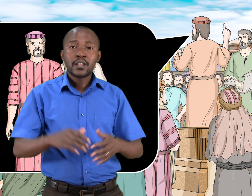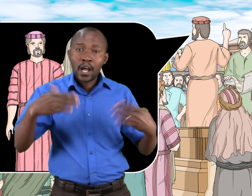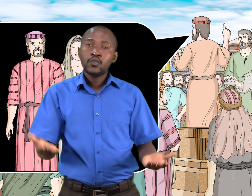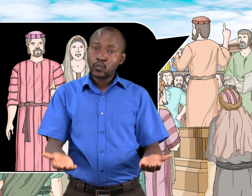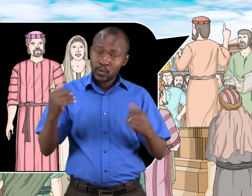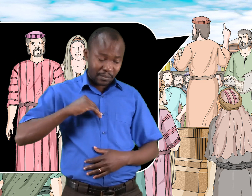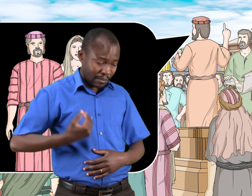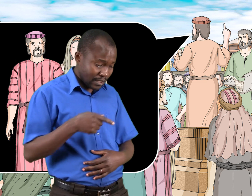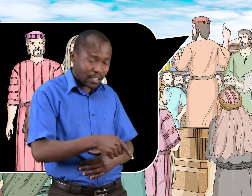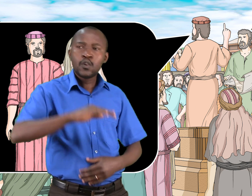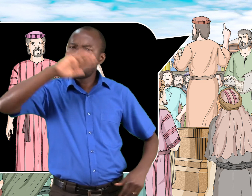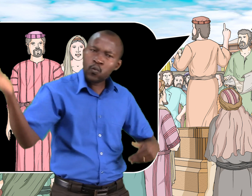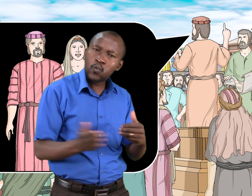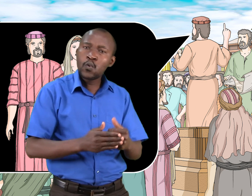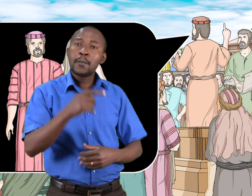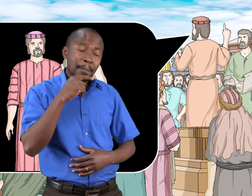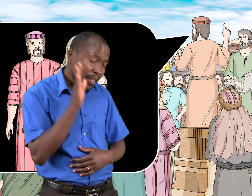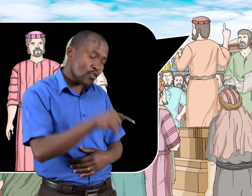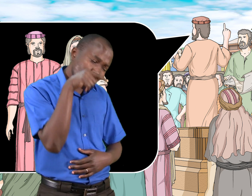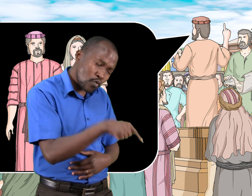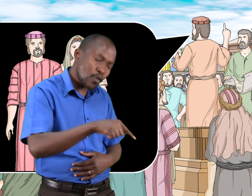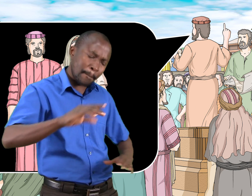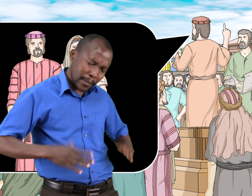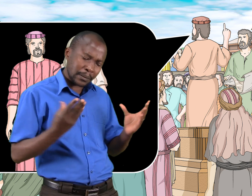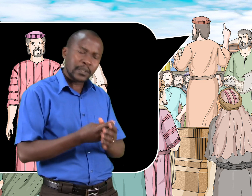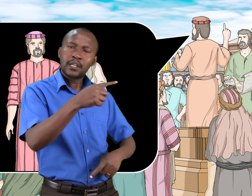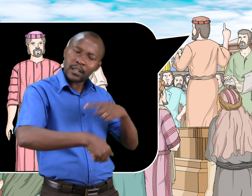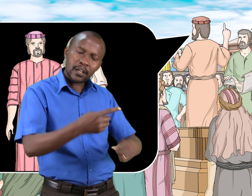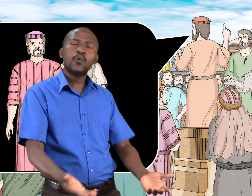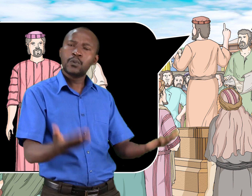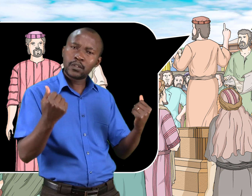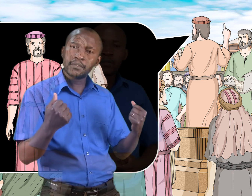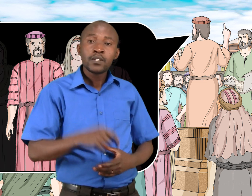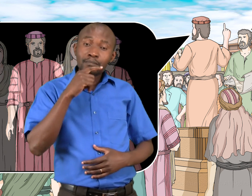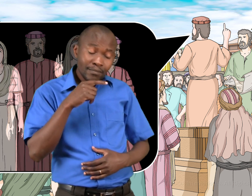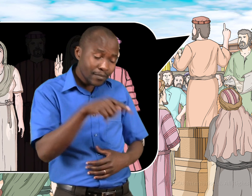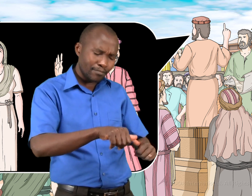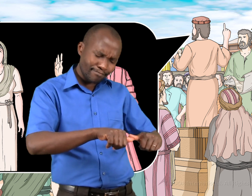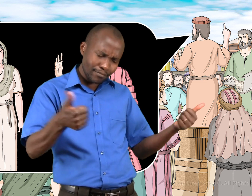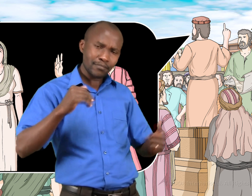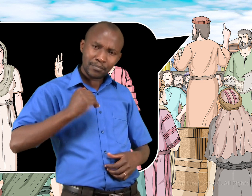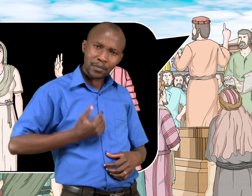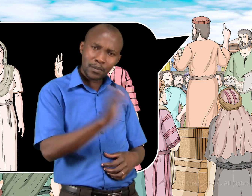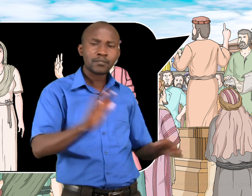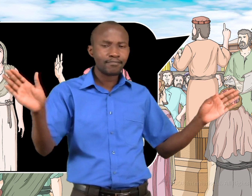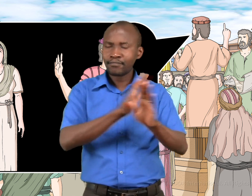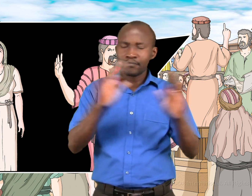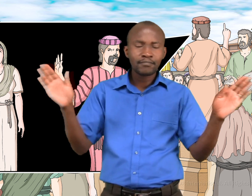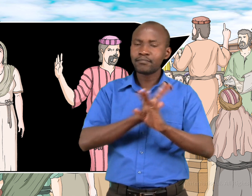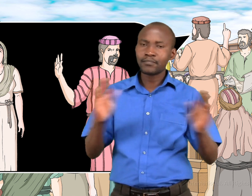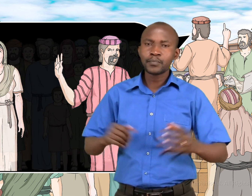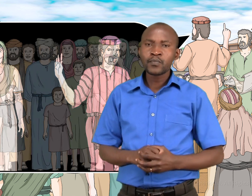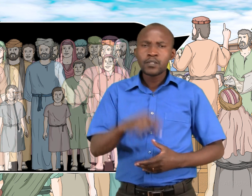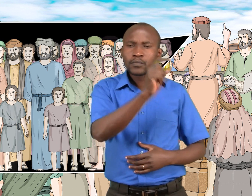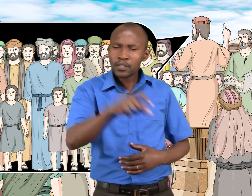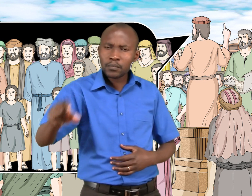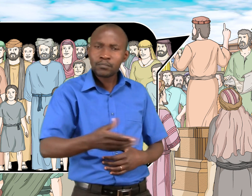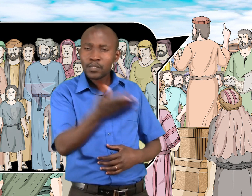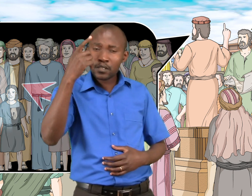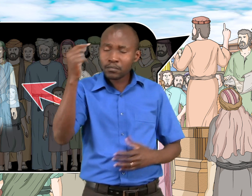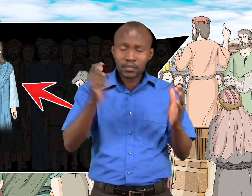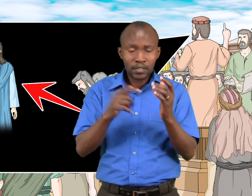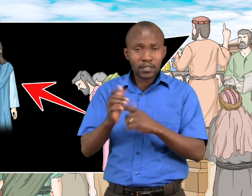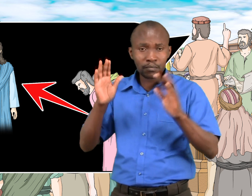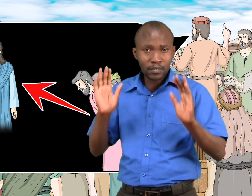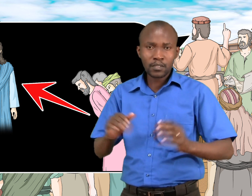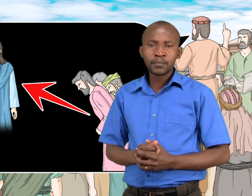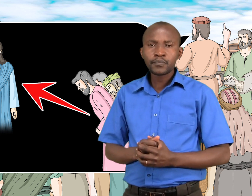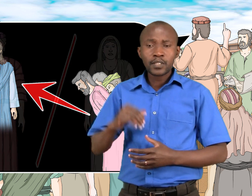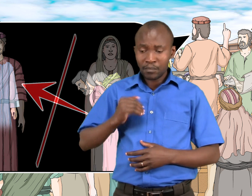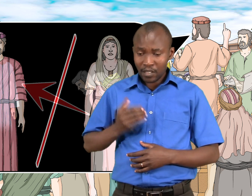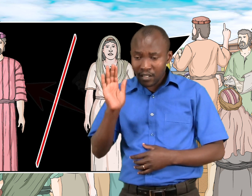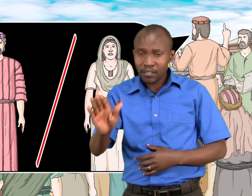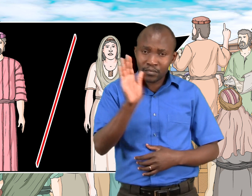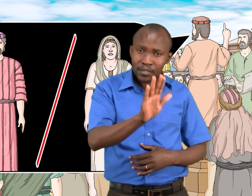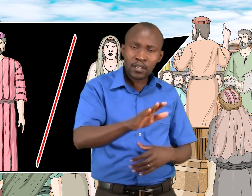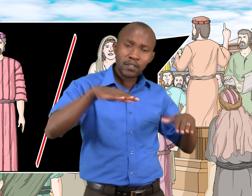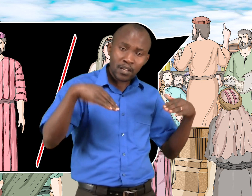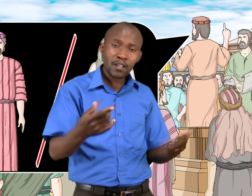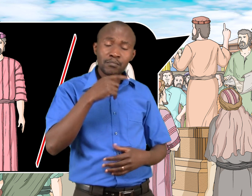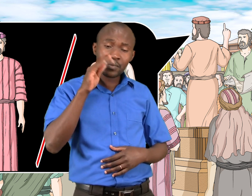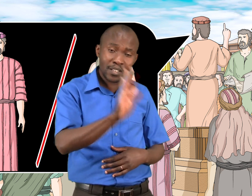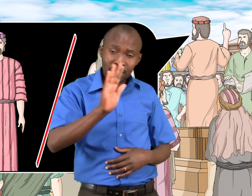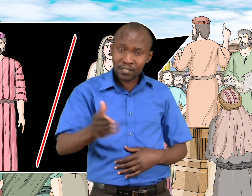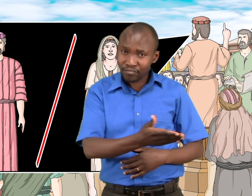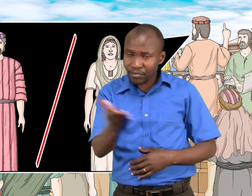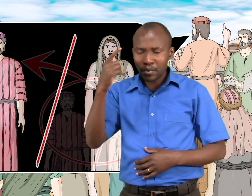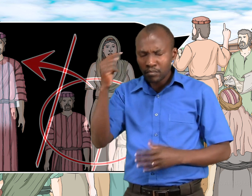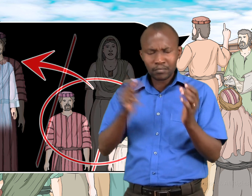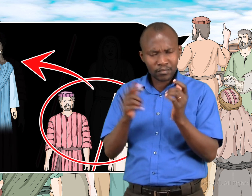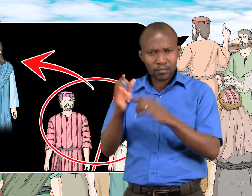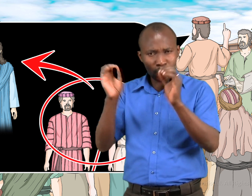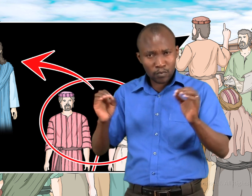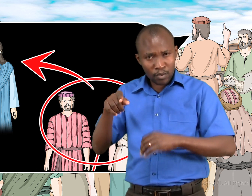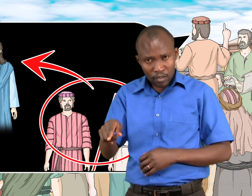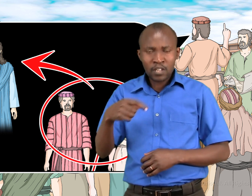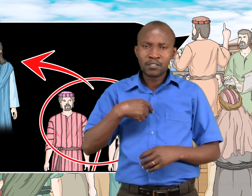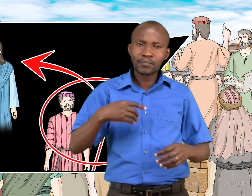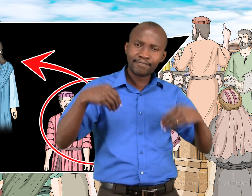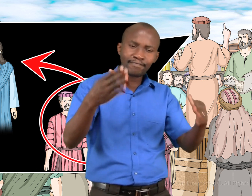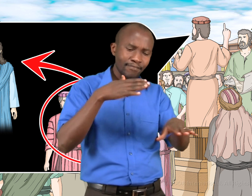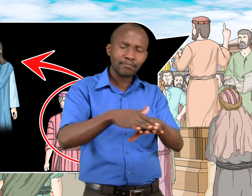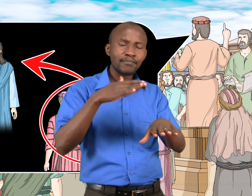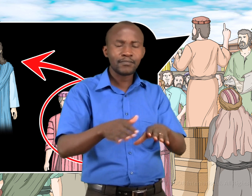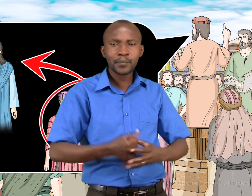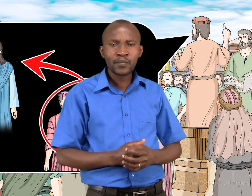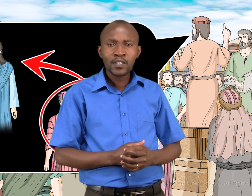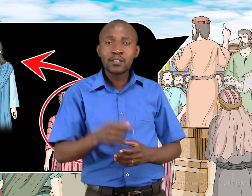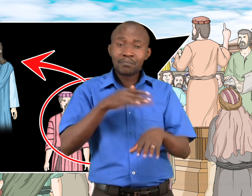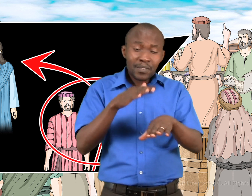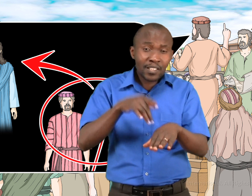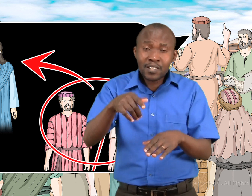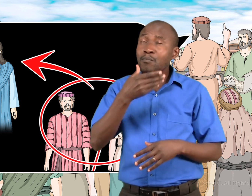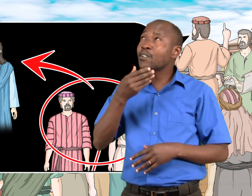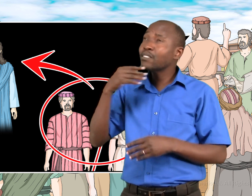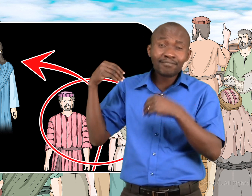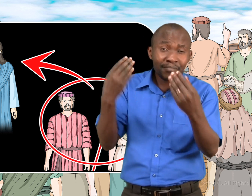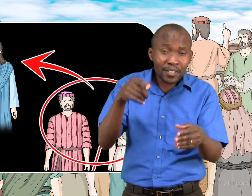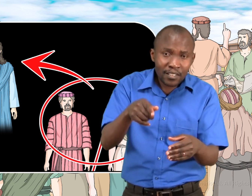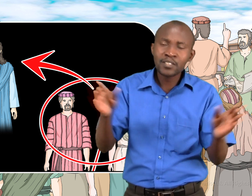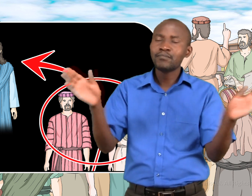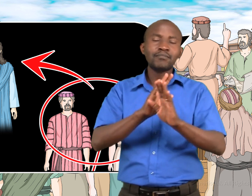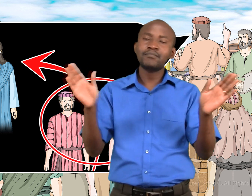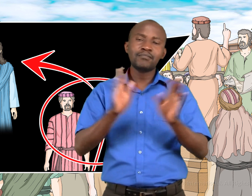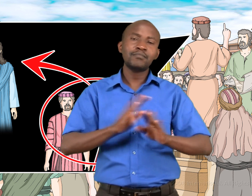And a husband must not divorce his wife.